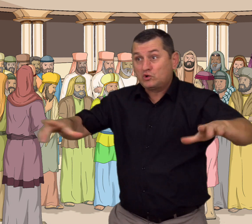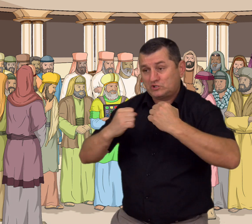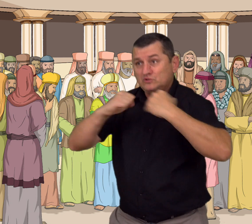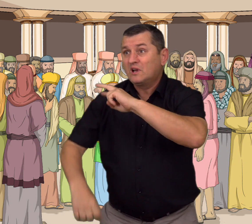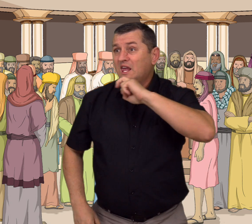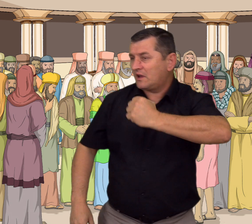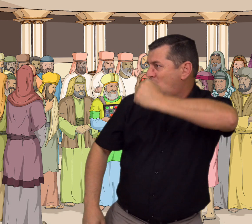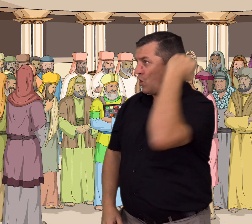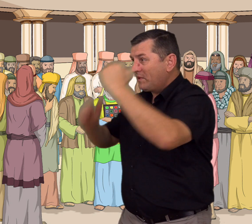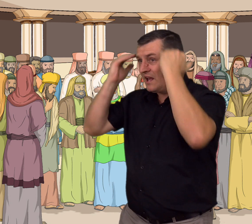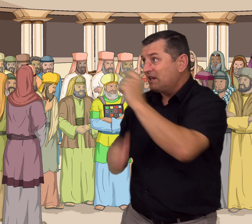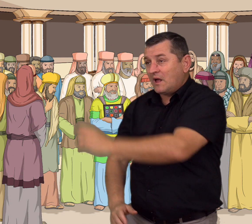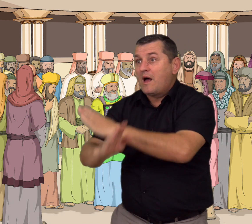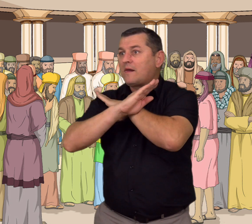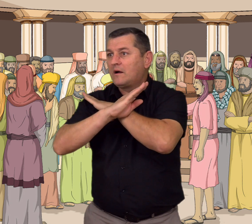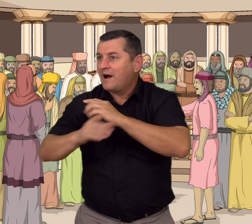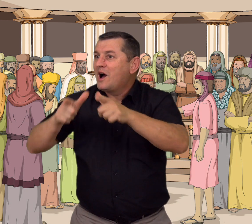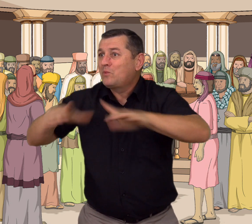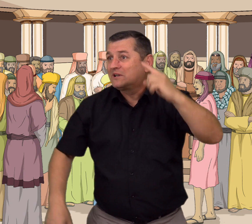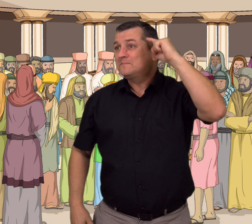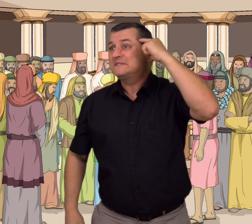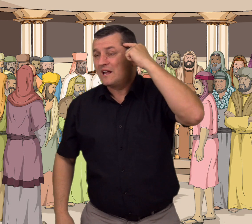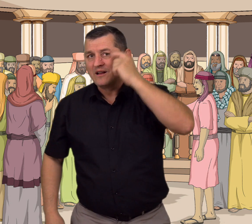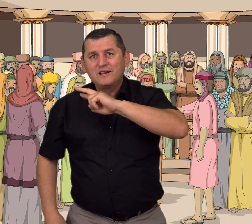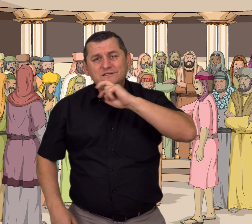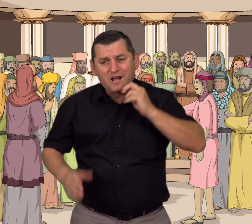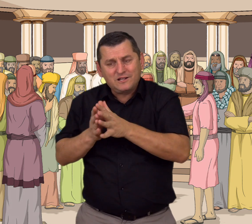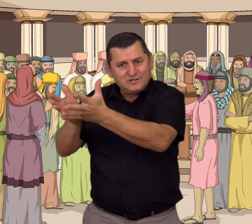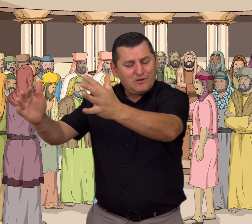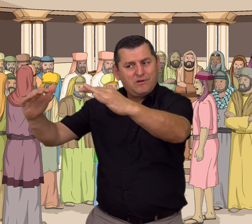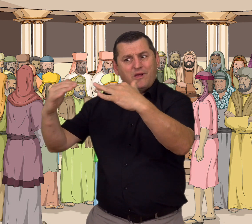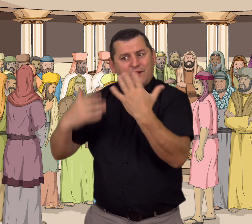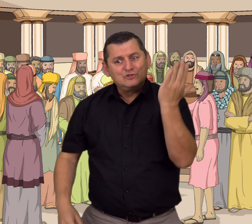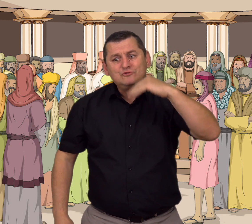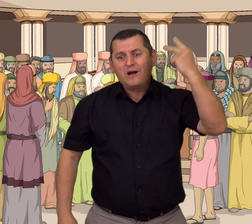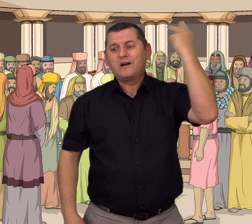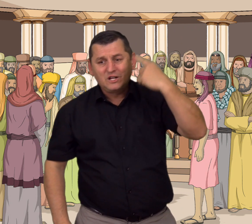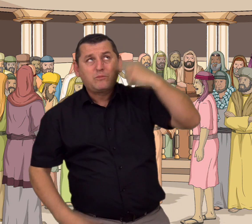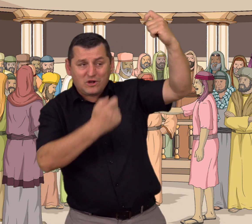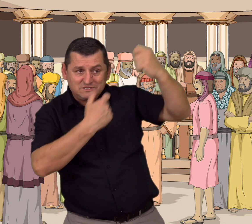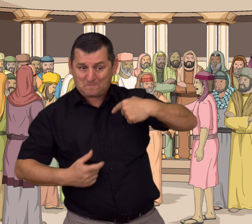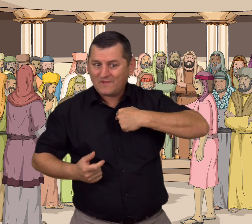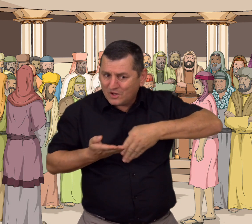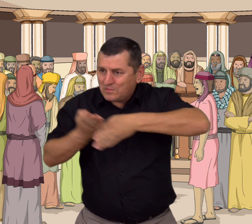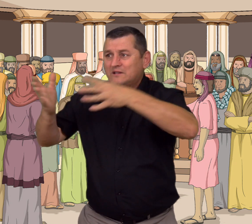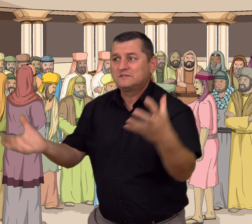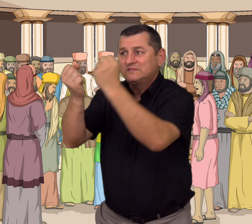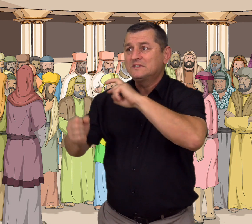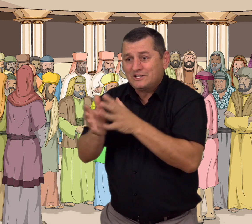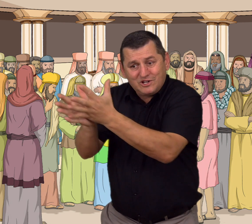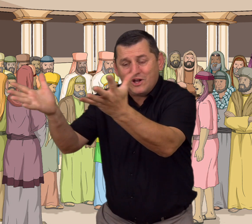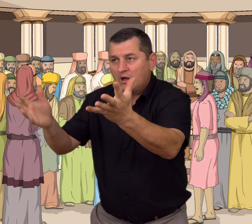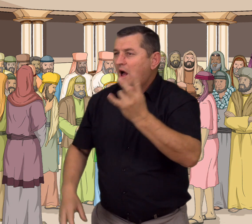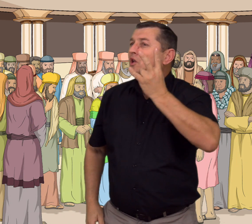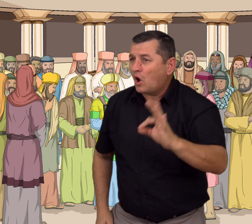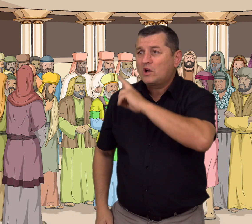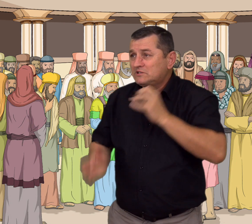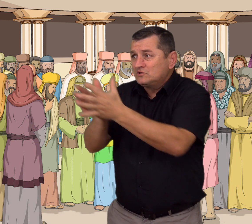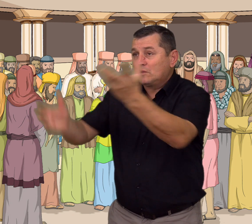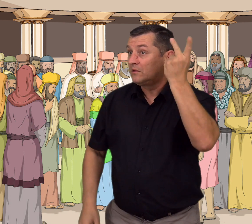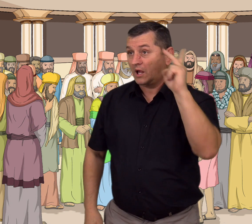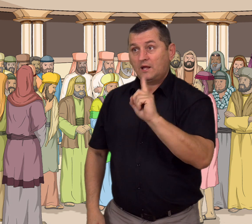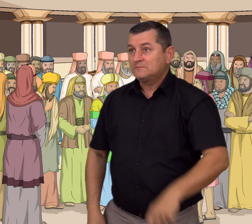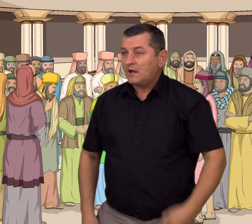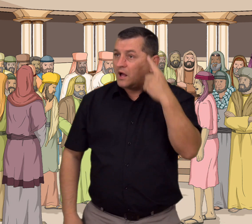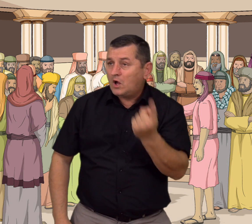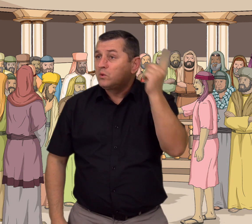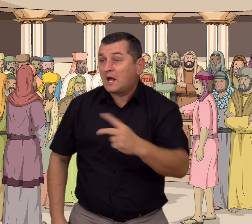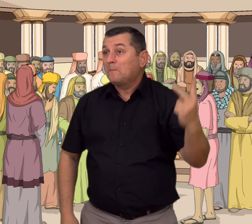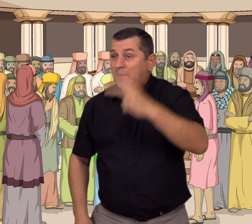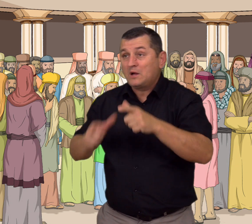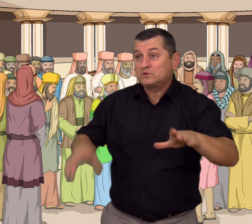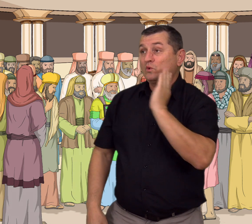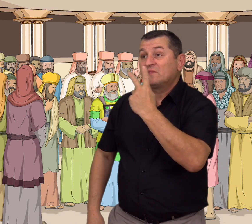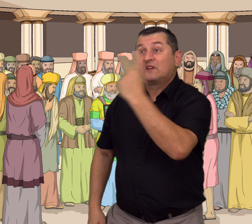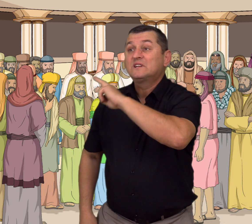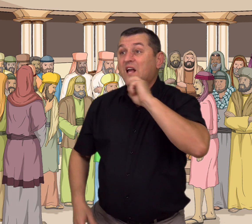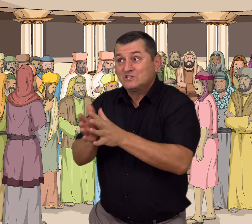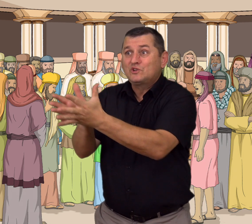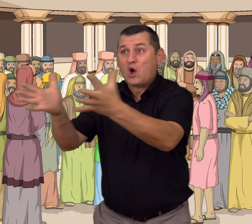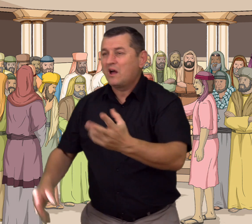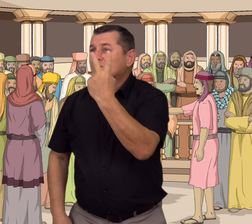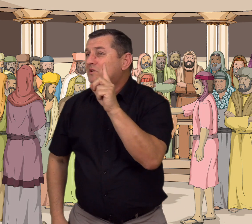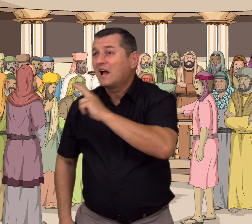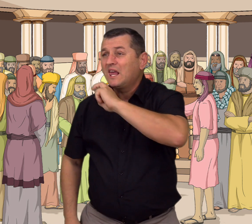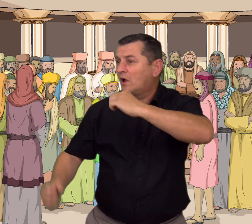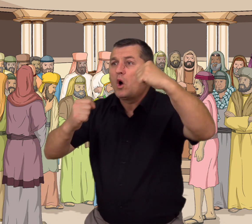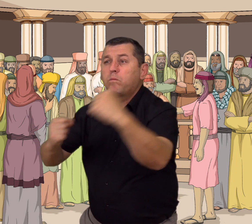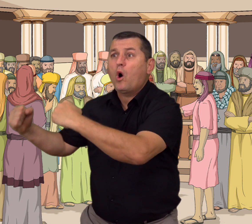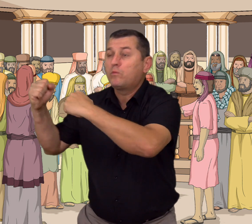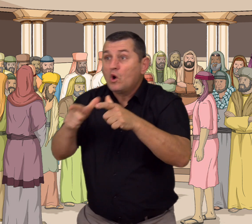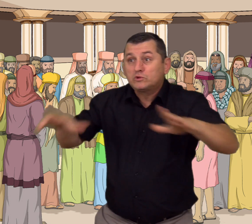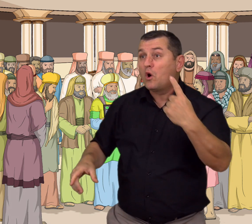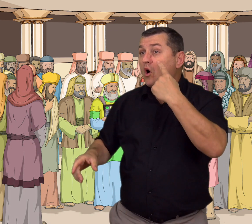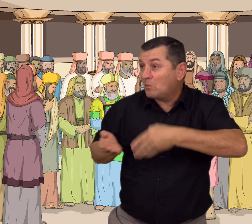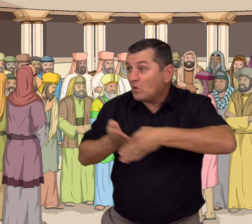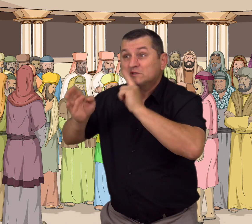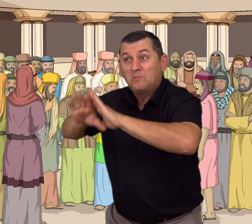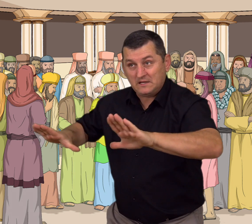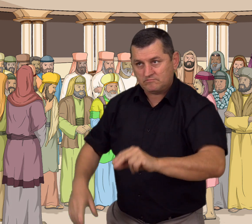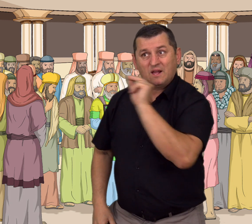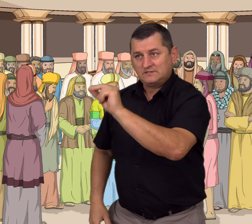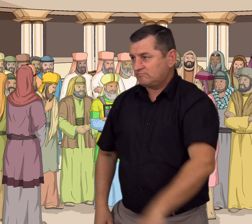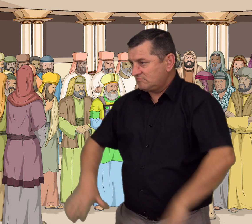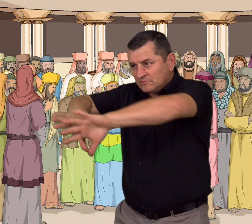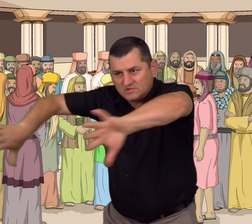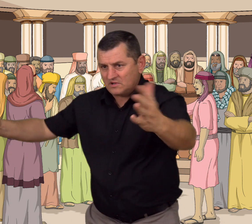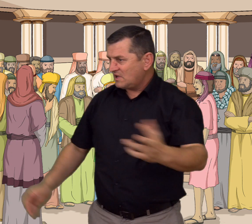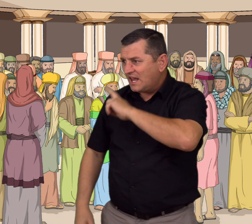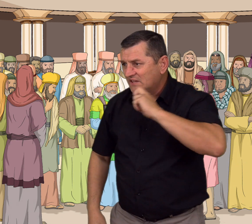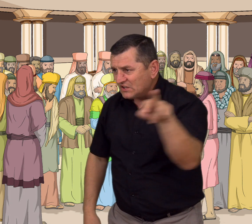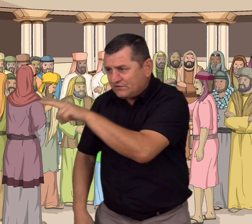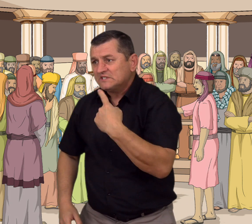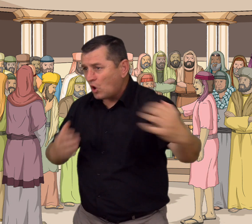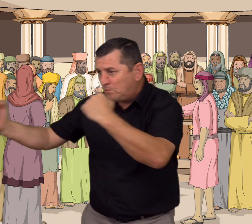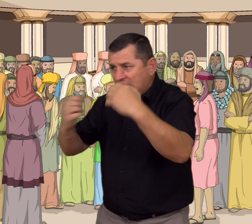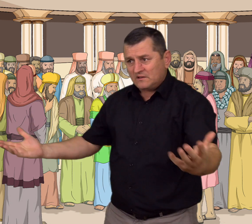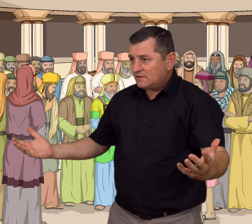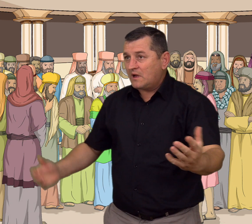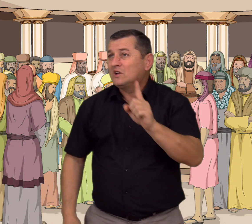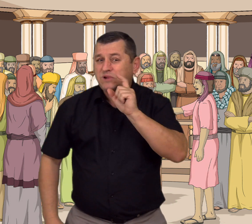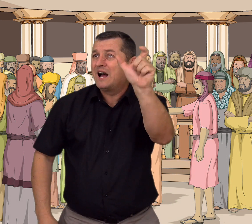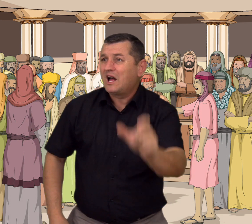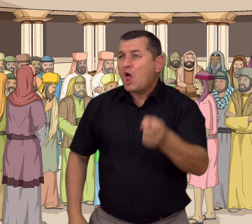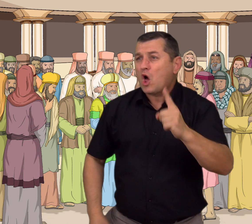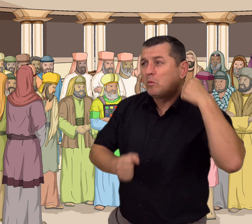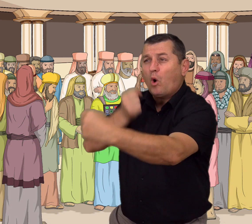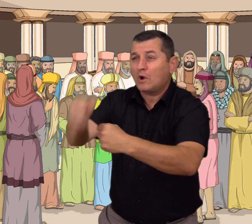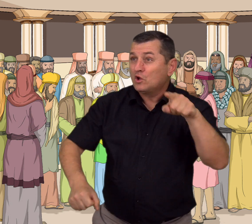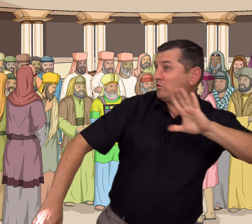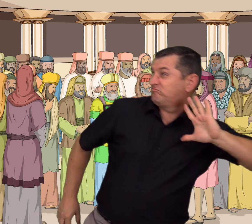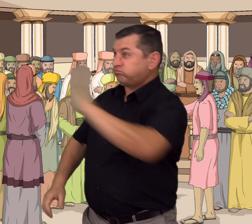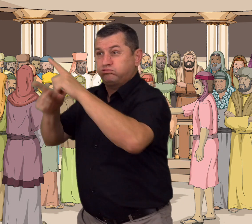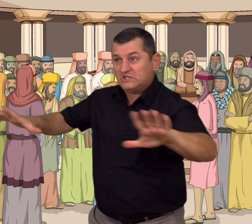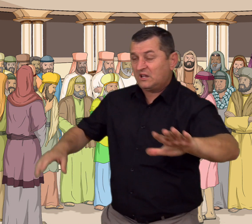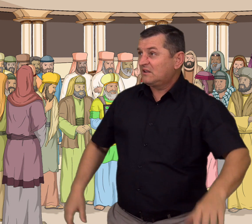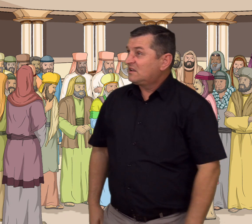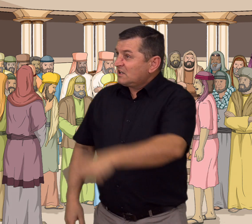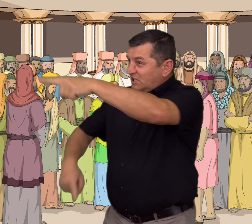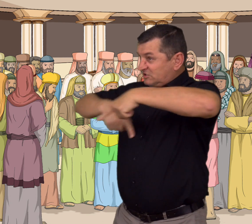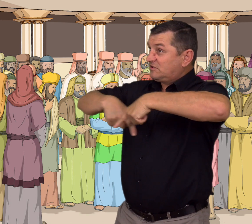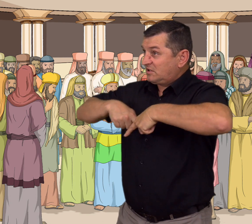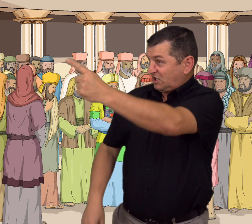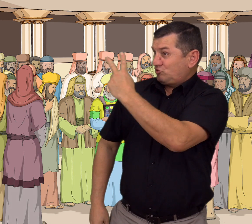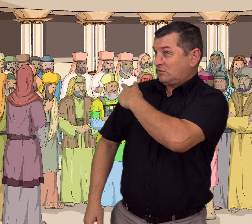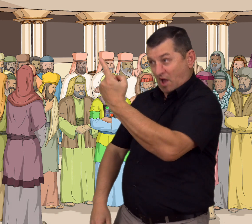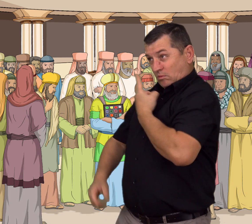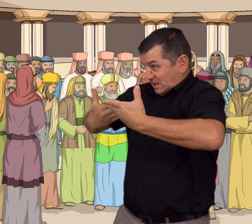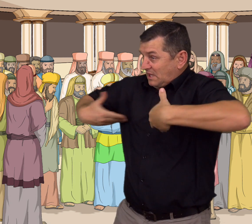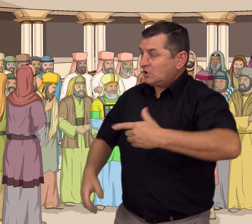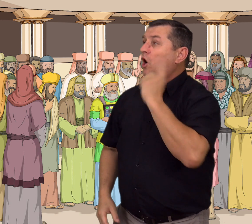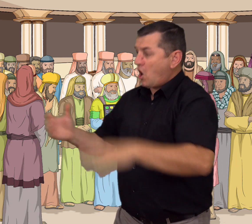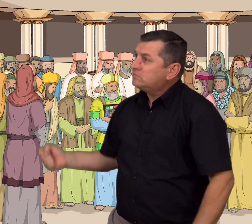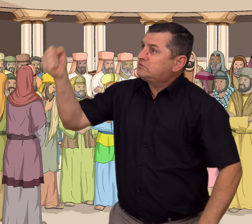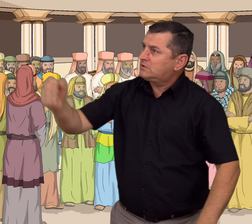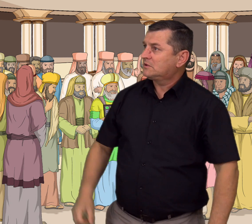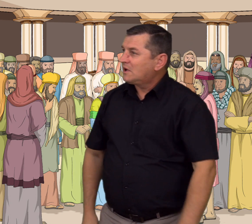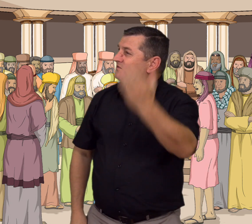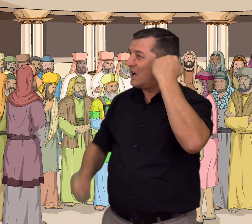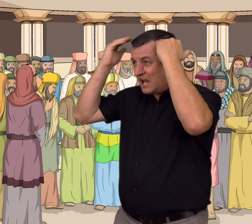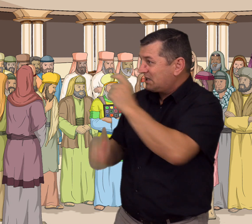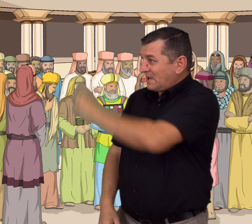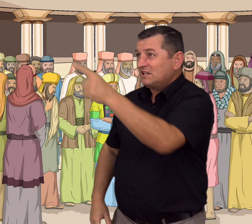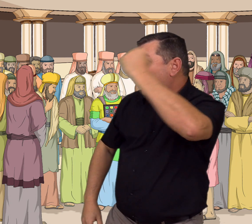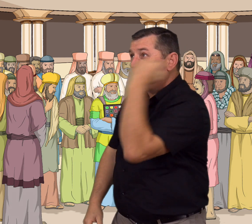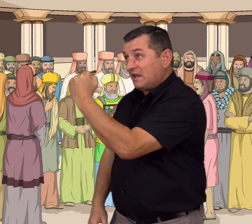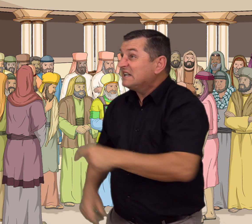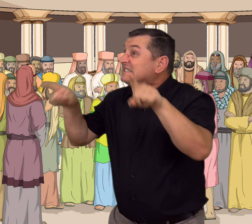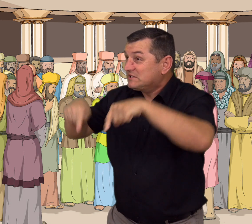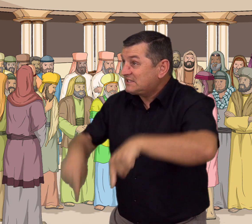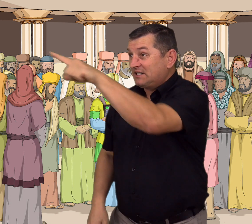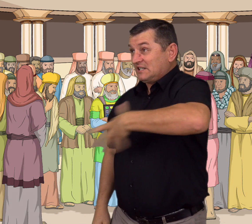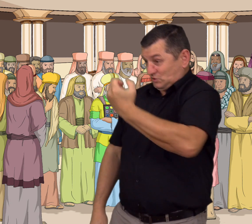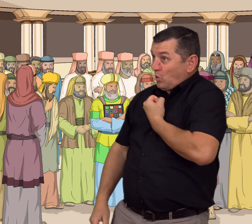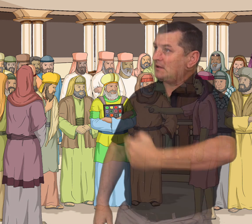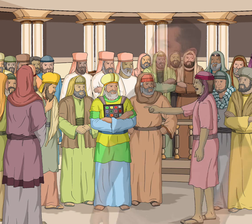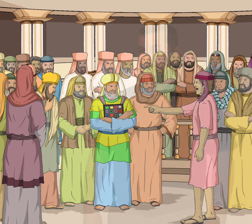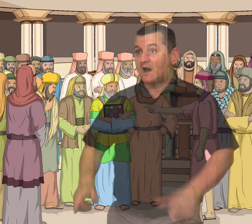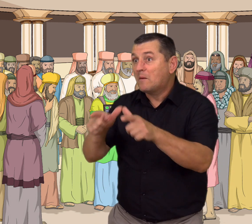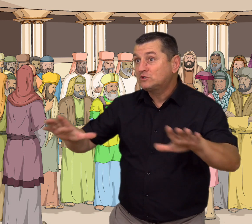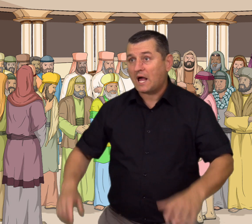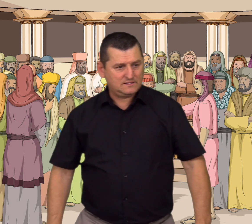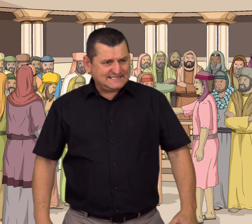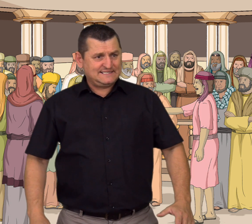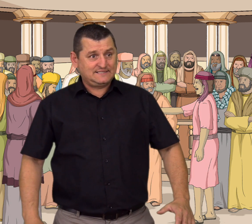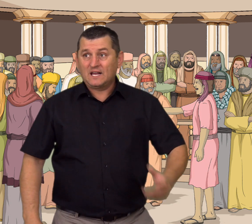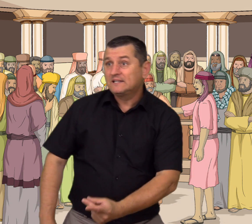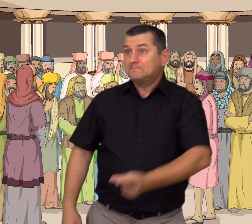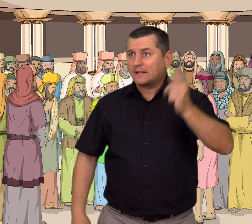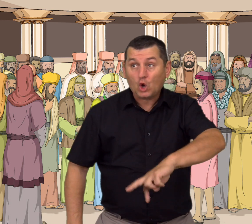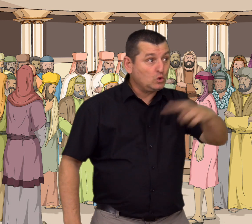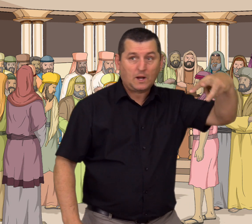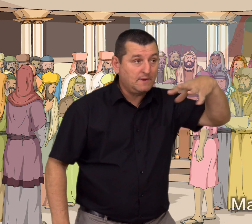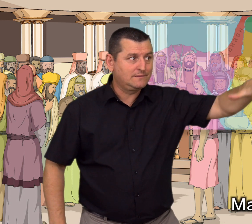He assumed his brothers would understand that God was using him to deliver them, but they did not. The next day he came upon two Israelites who were fighting, and he tried to reconcile them, saying, ‘Men, you are brothers. Why are you mistreating each other?’ But the man who was abusing his neighbor pushed Moses aside and said, ‘Who made you ruler and judge over us?